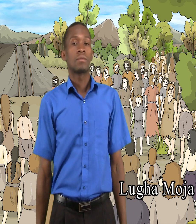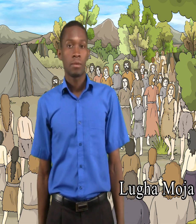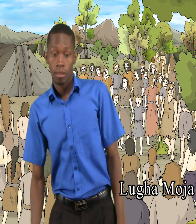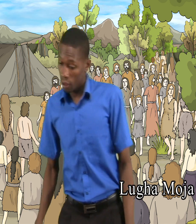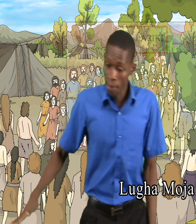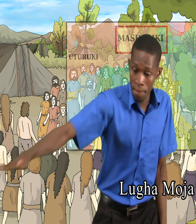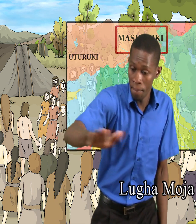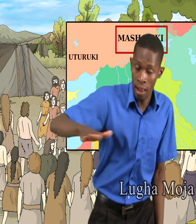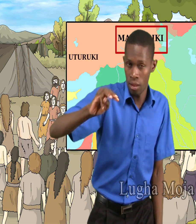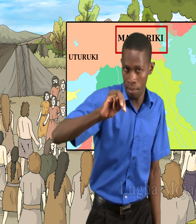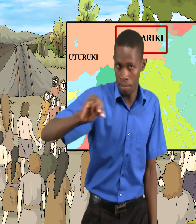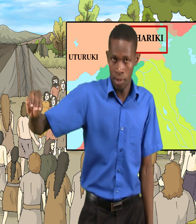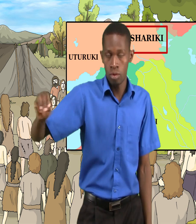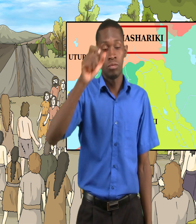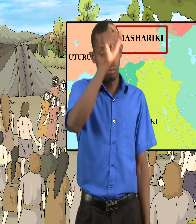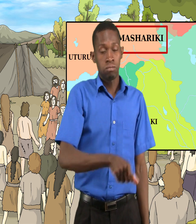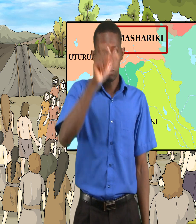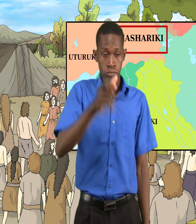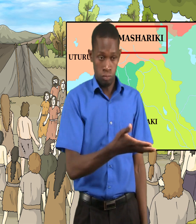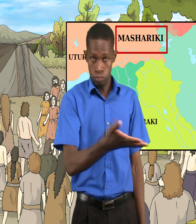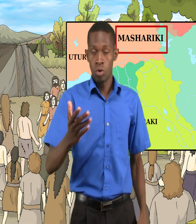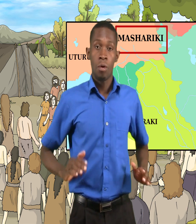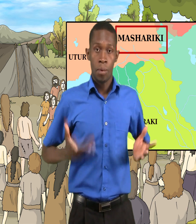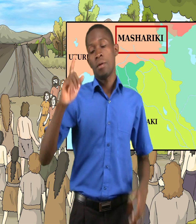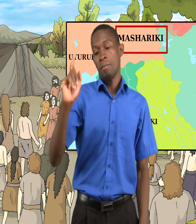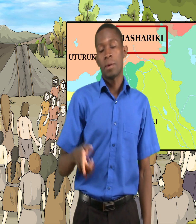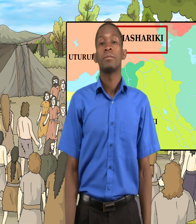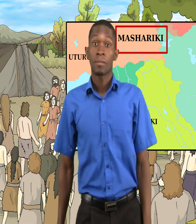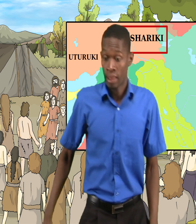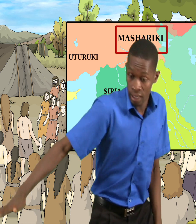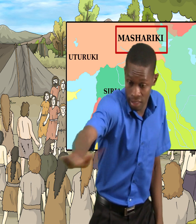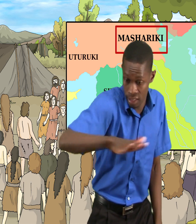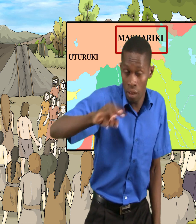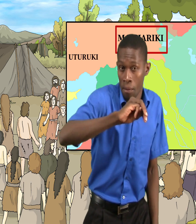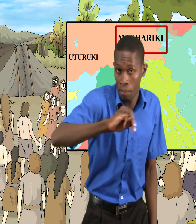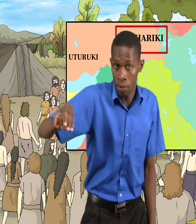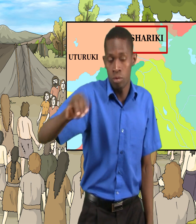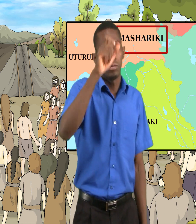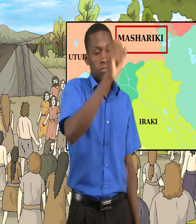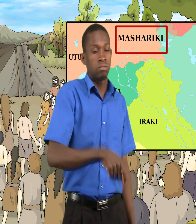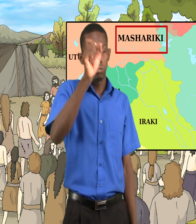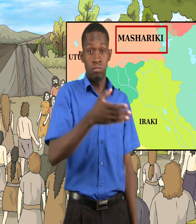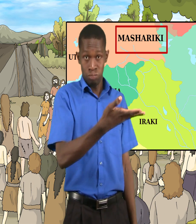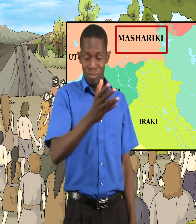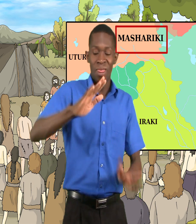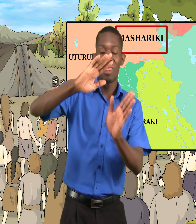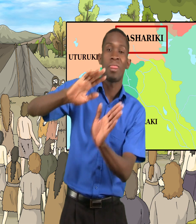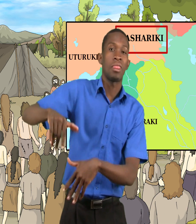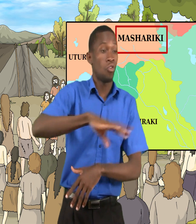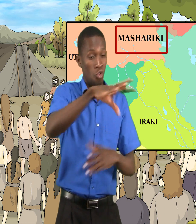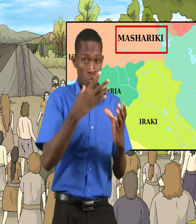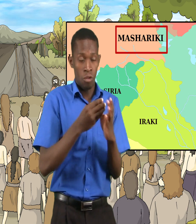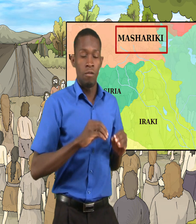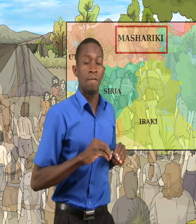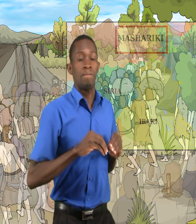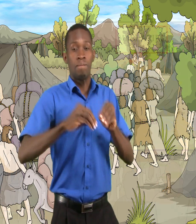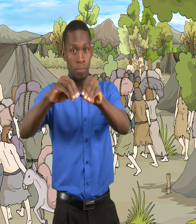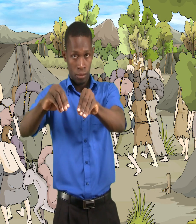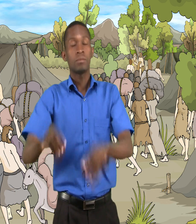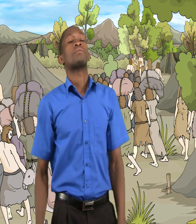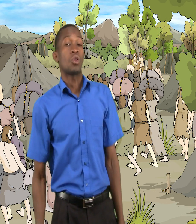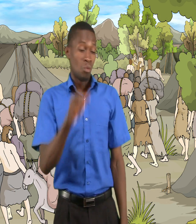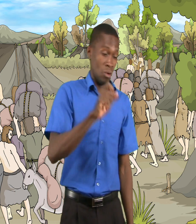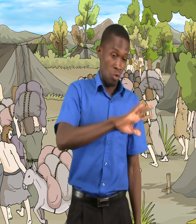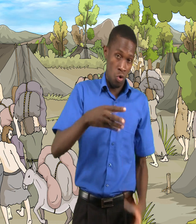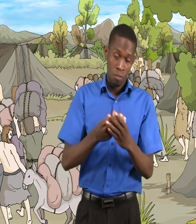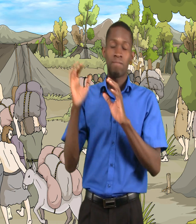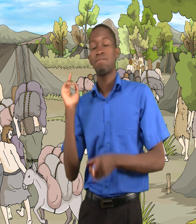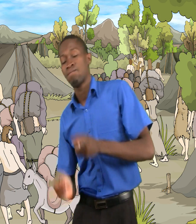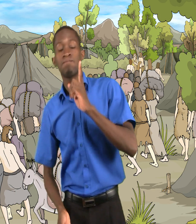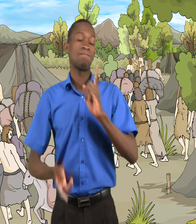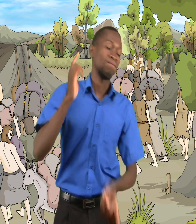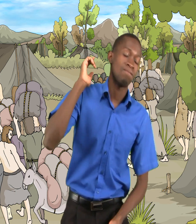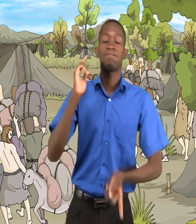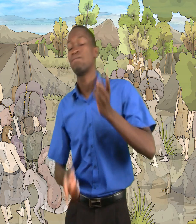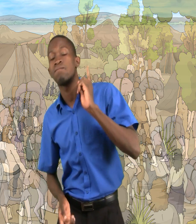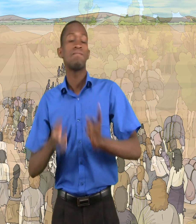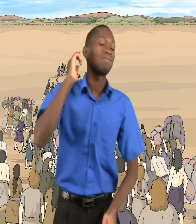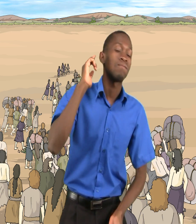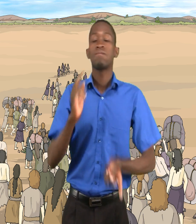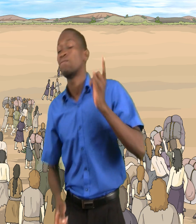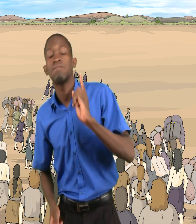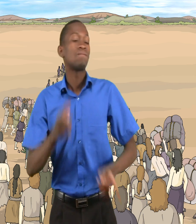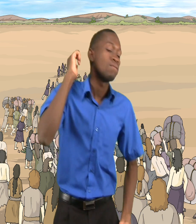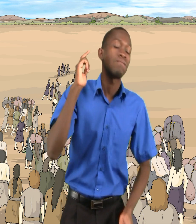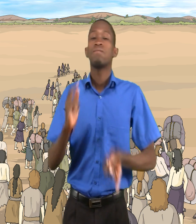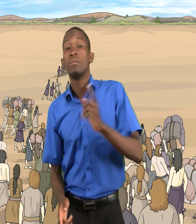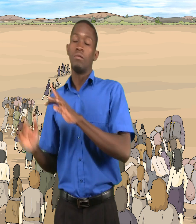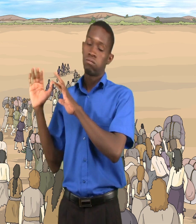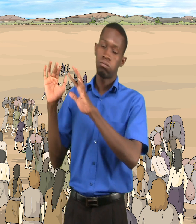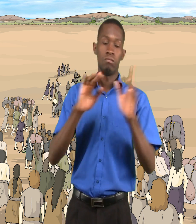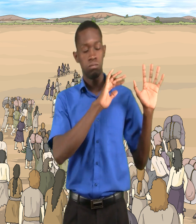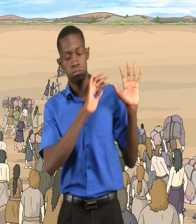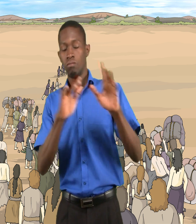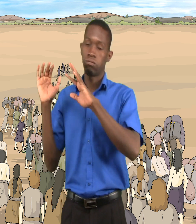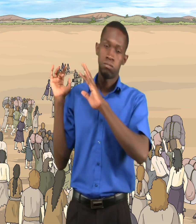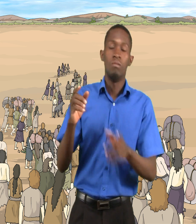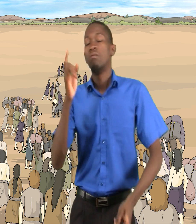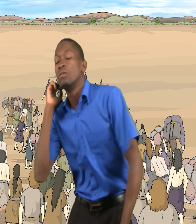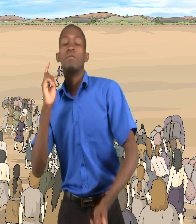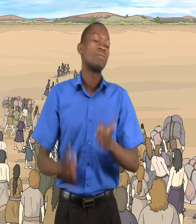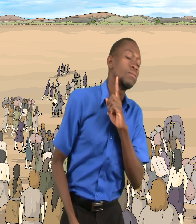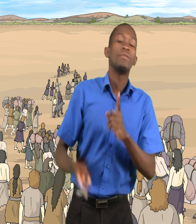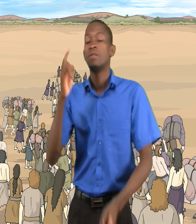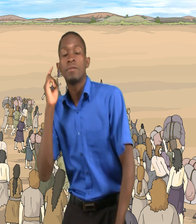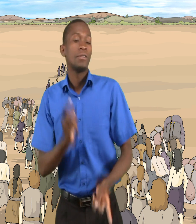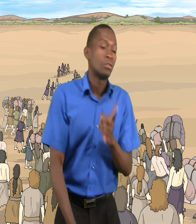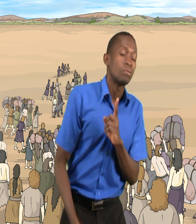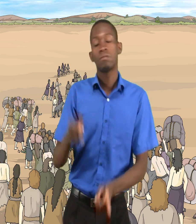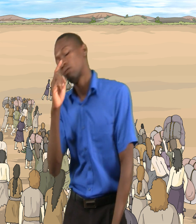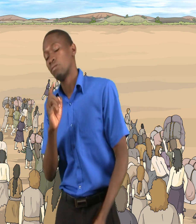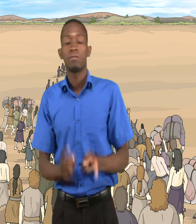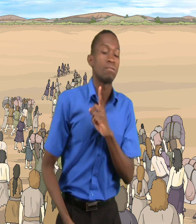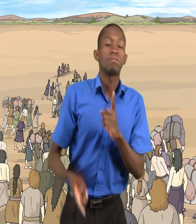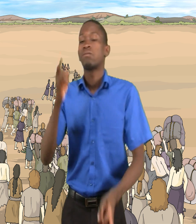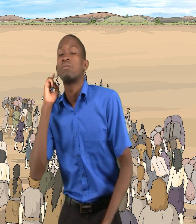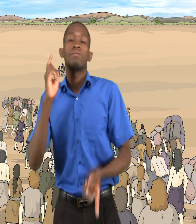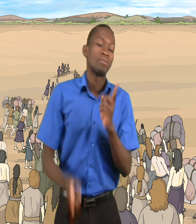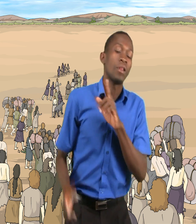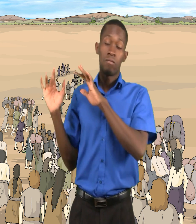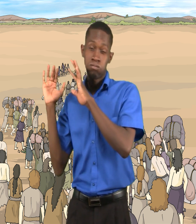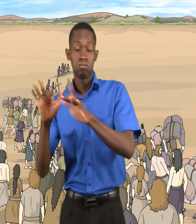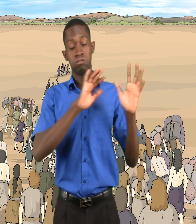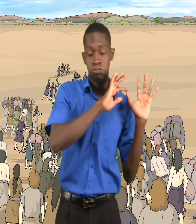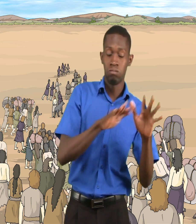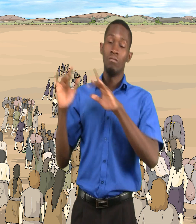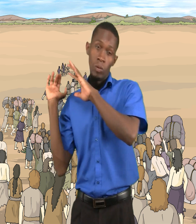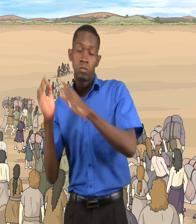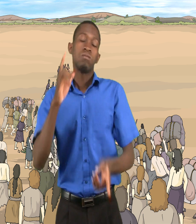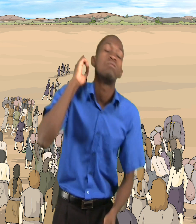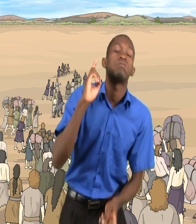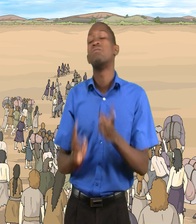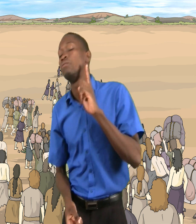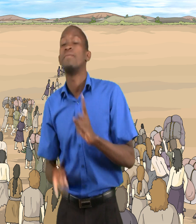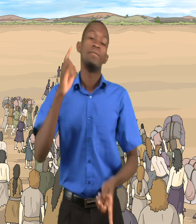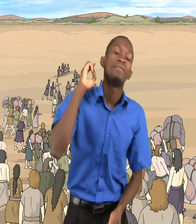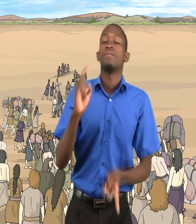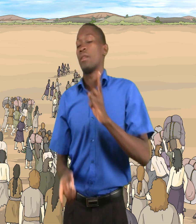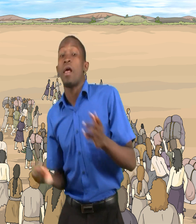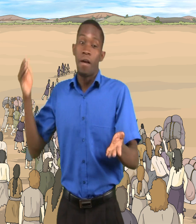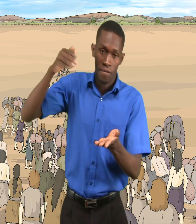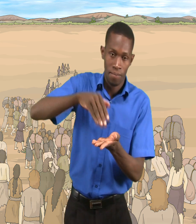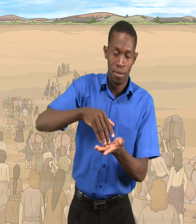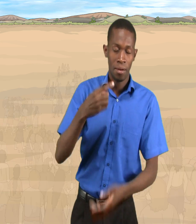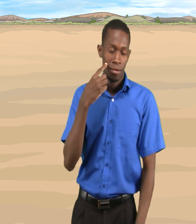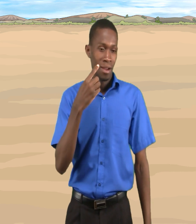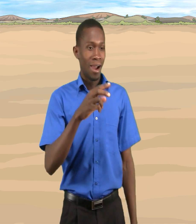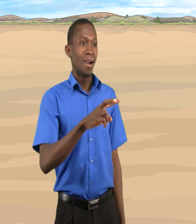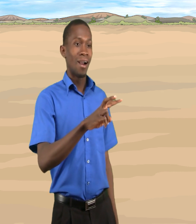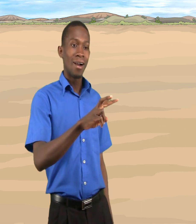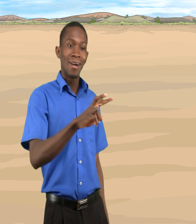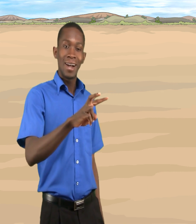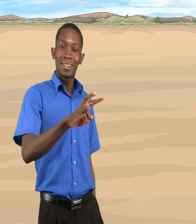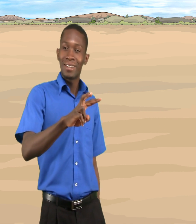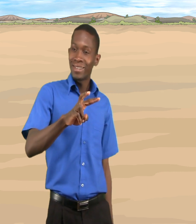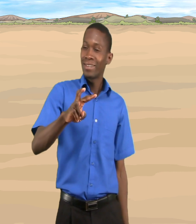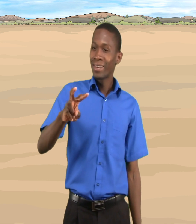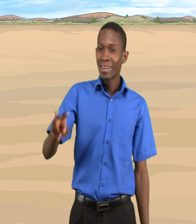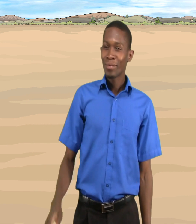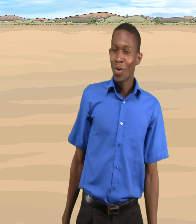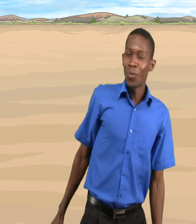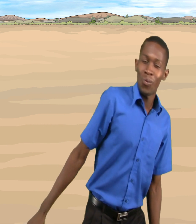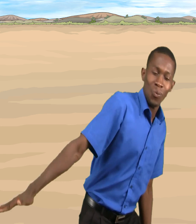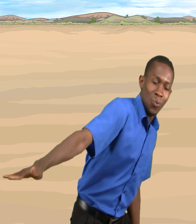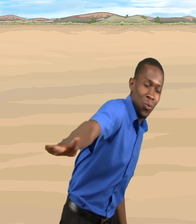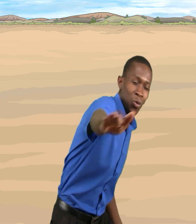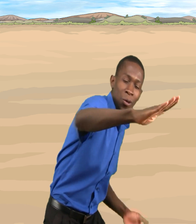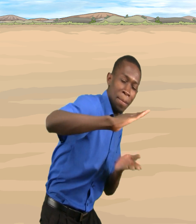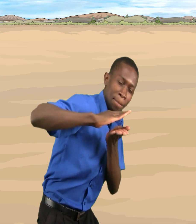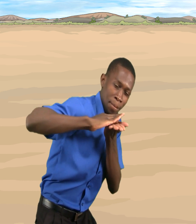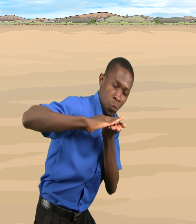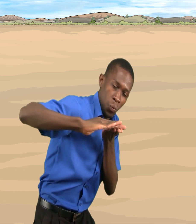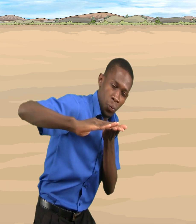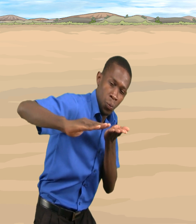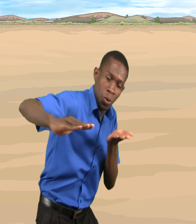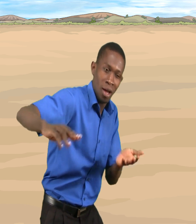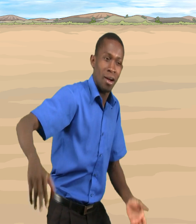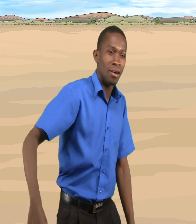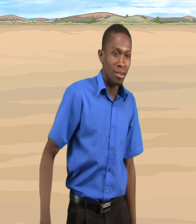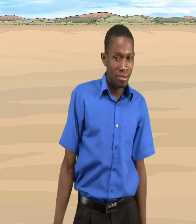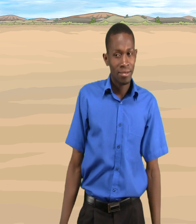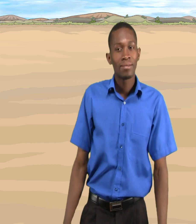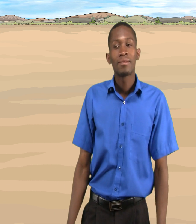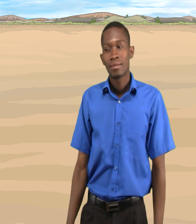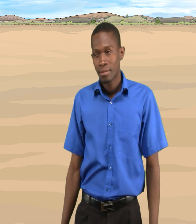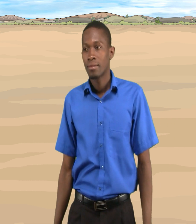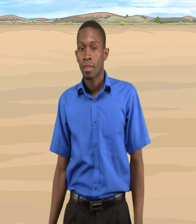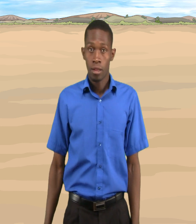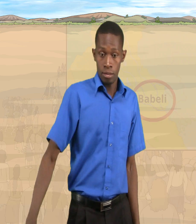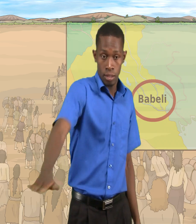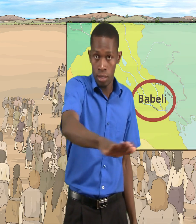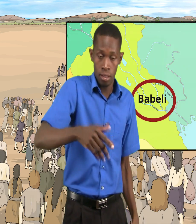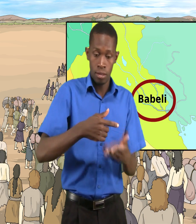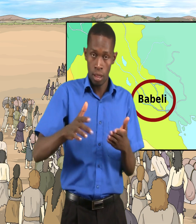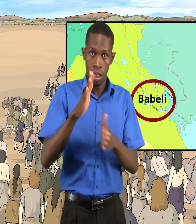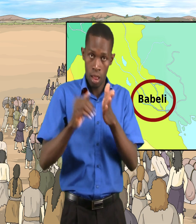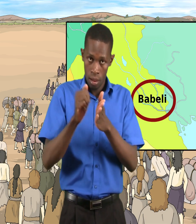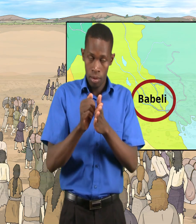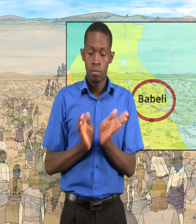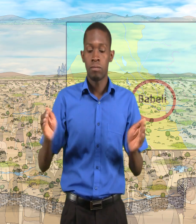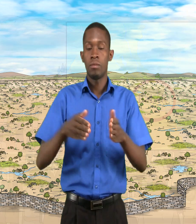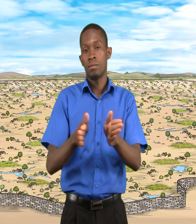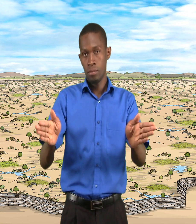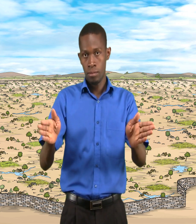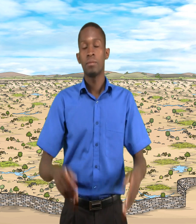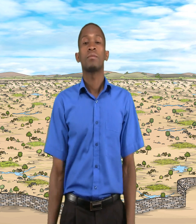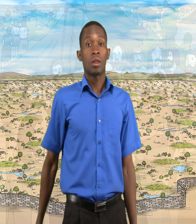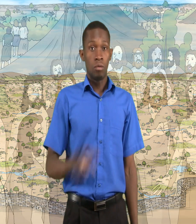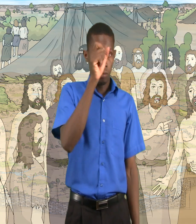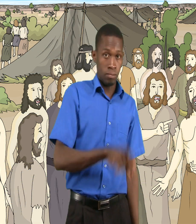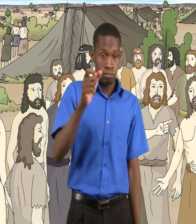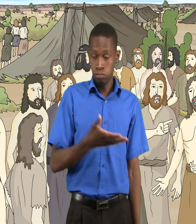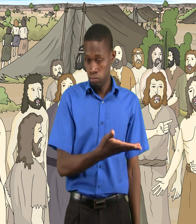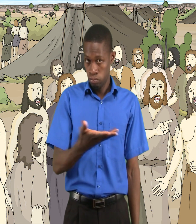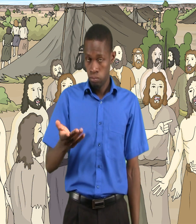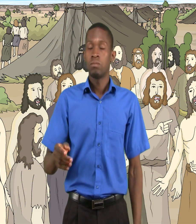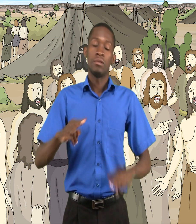And as people journeyed eastward, they found a plain in the land of Shinar and settled there.